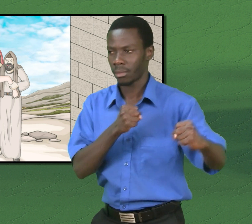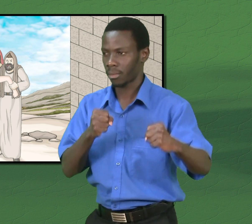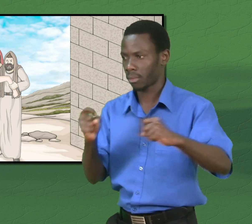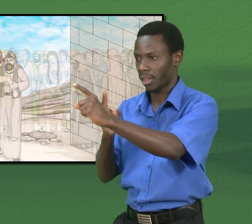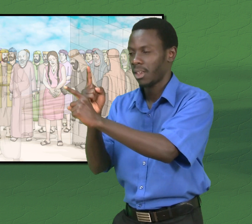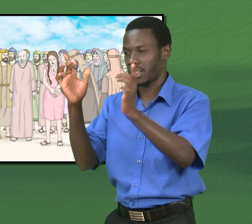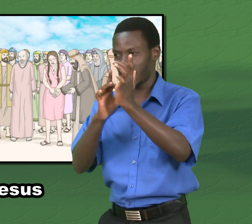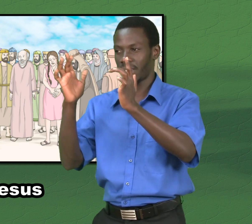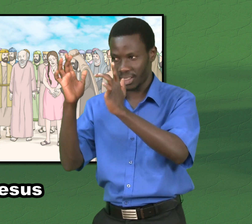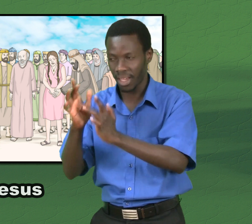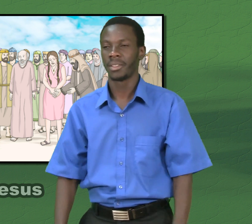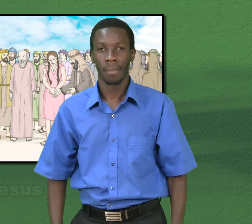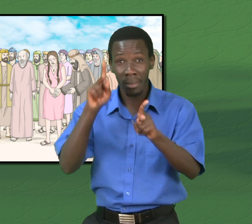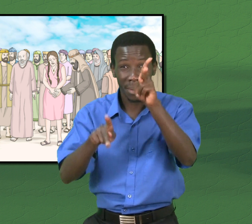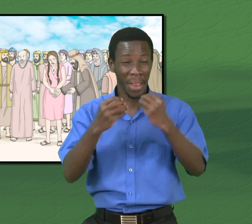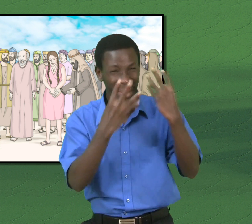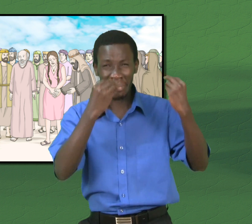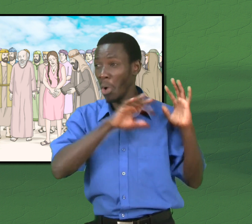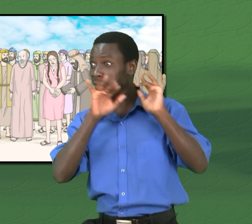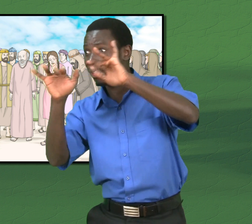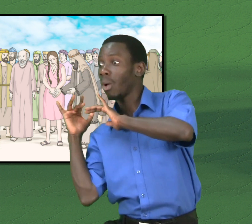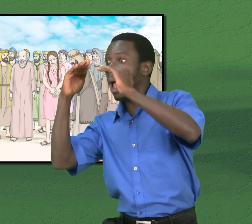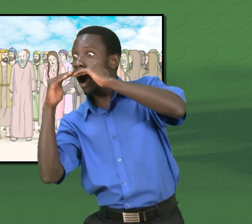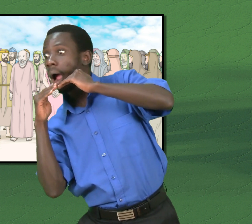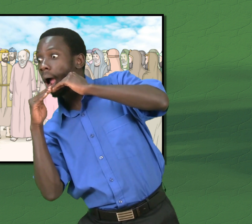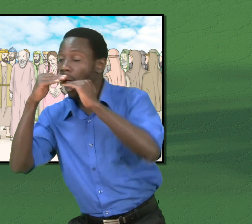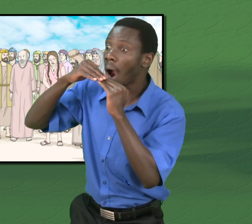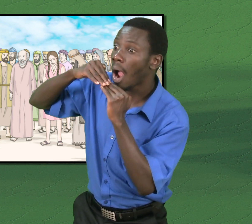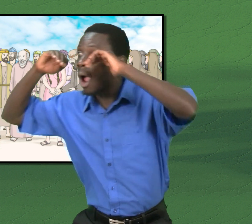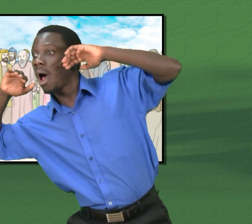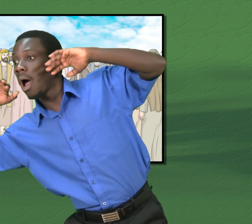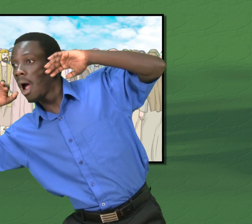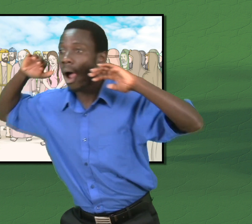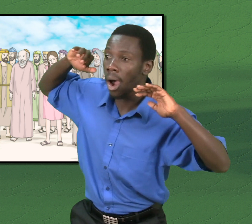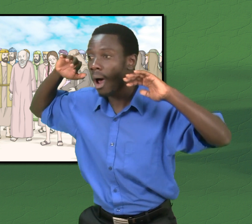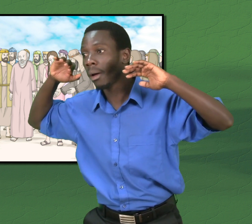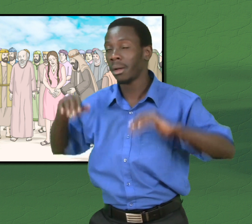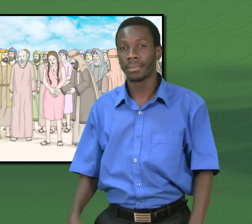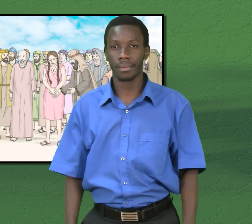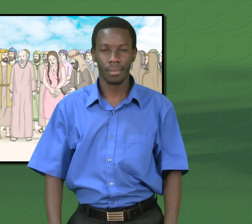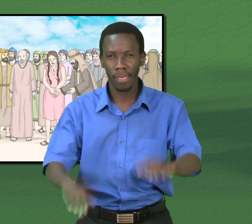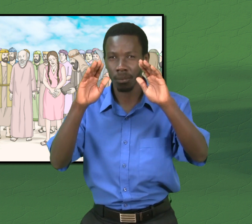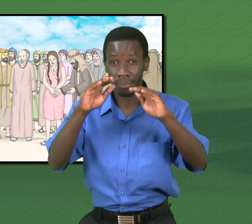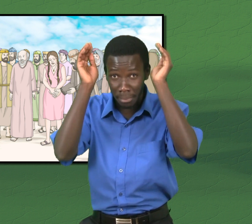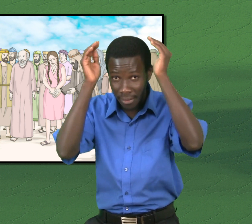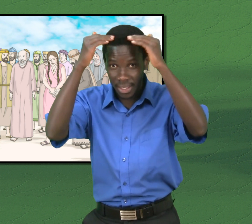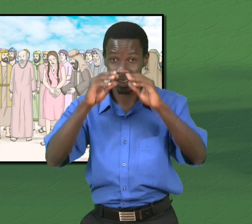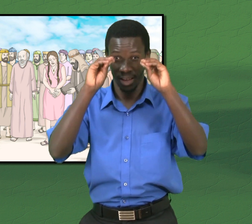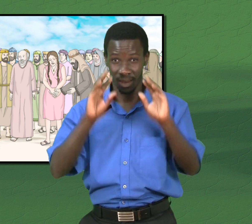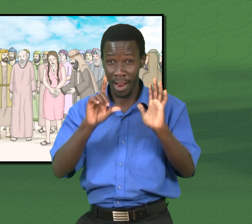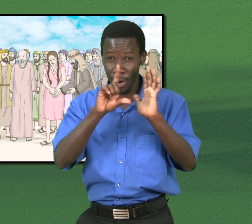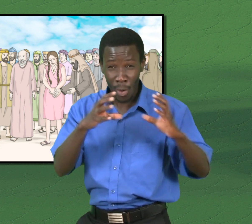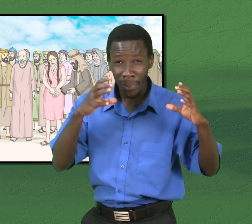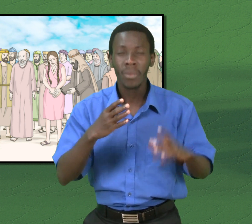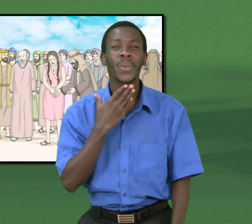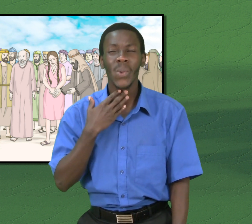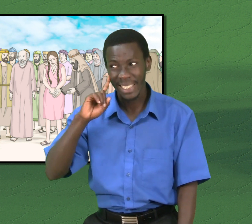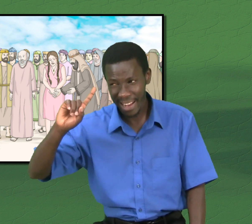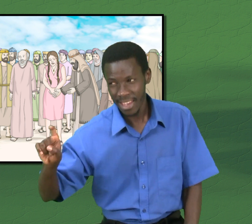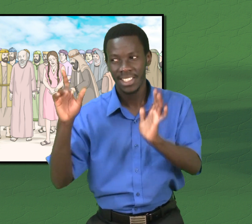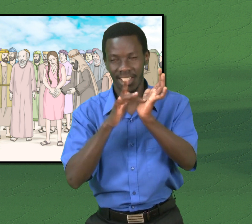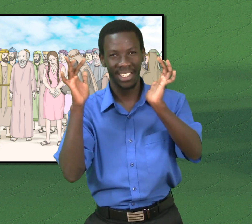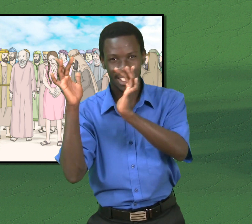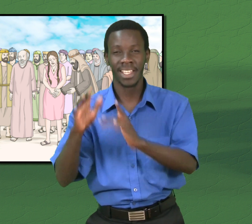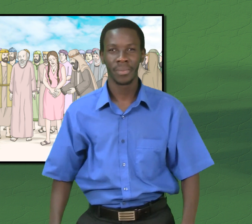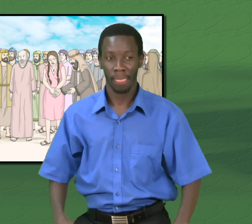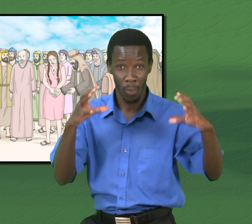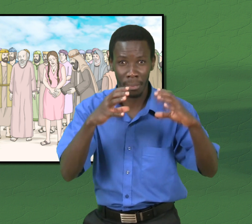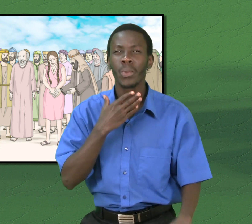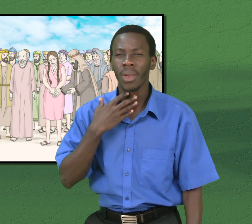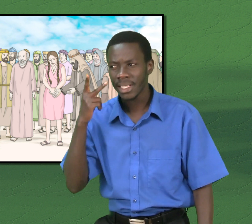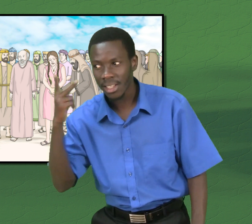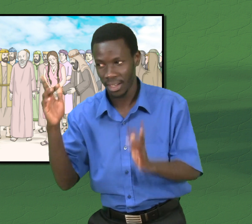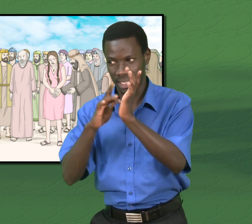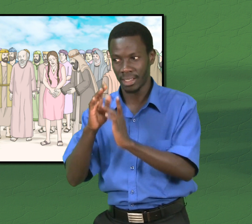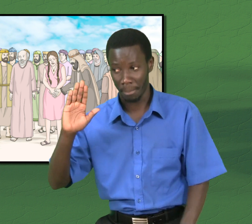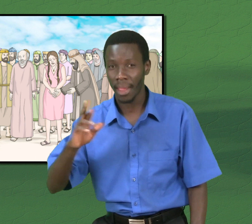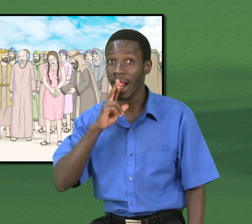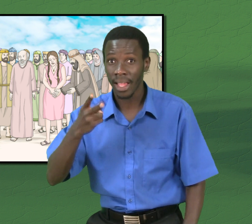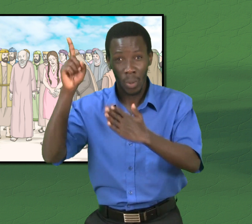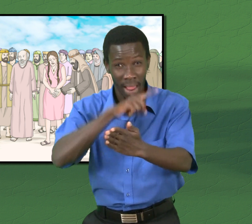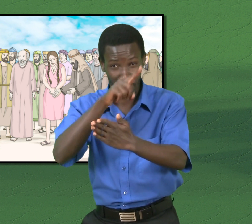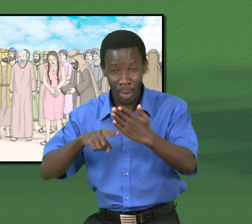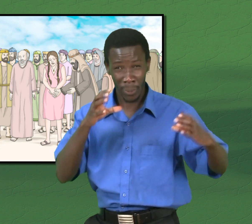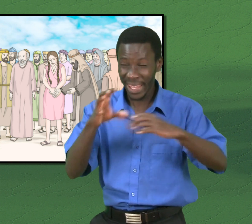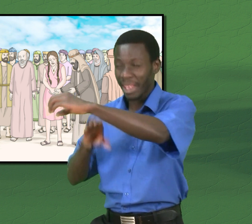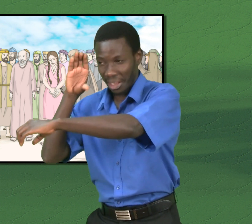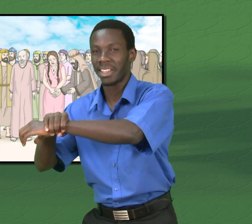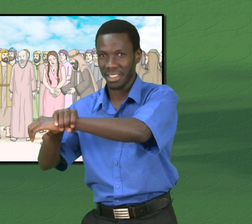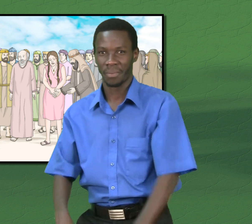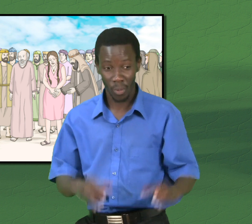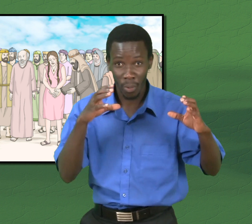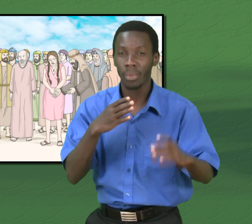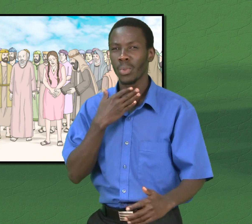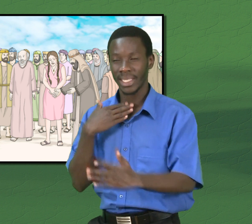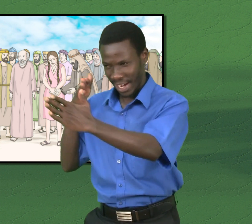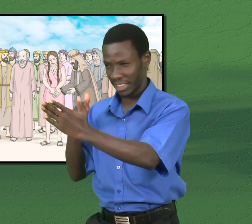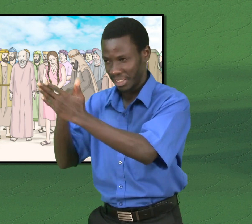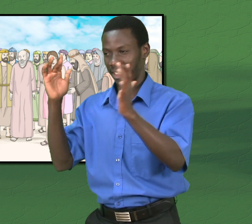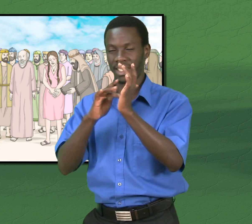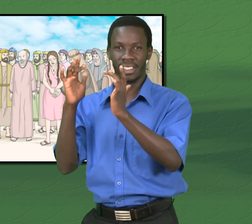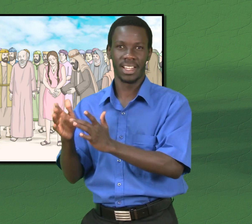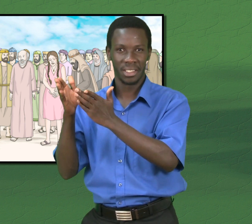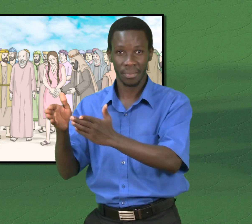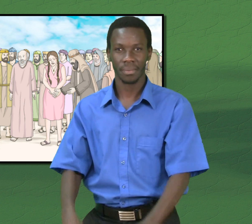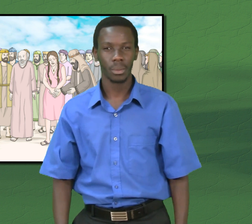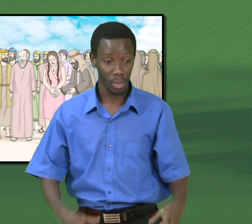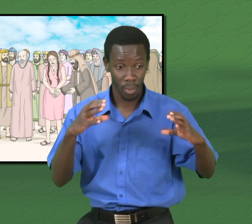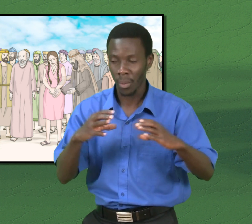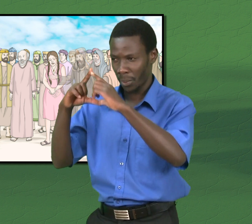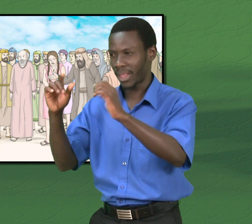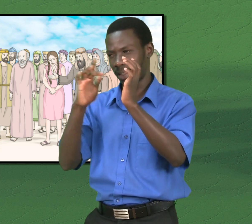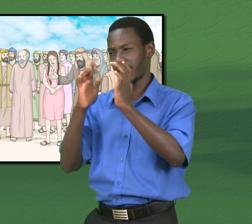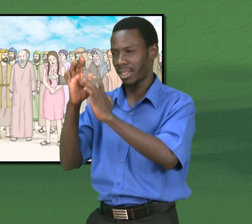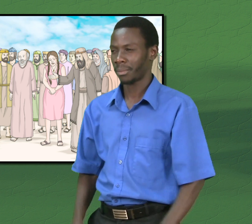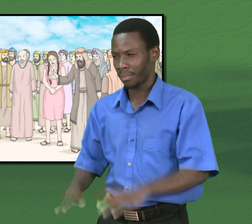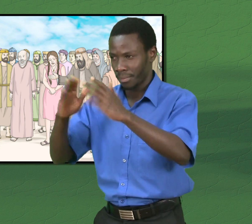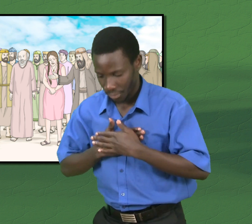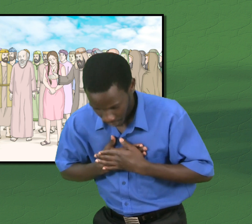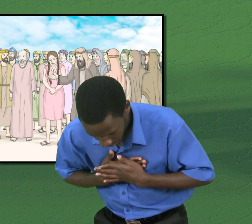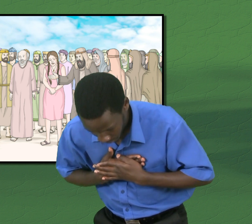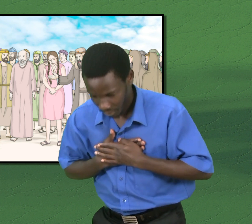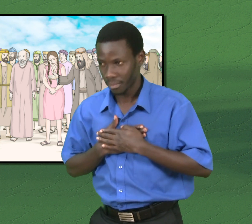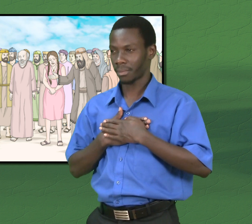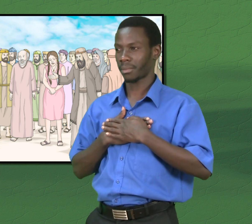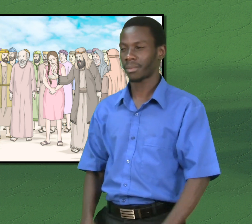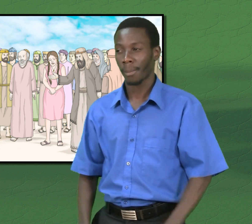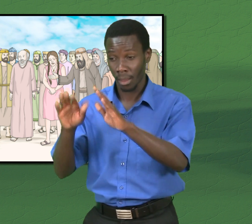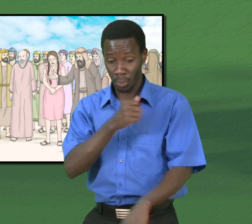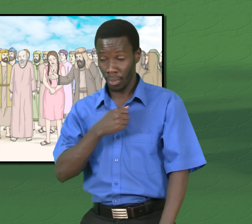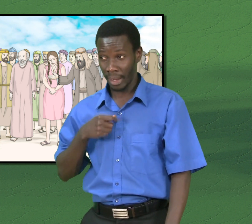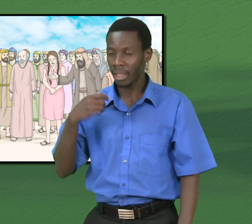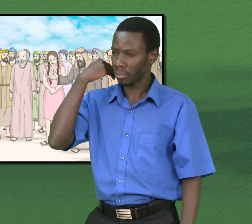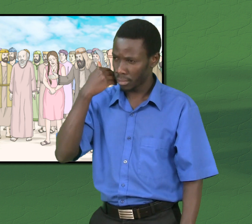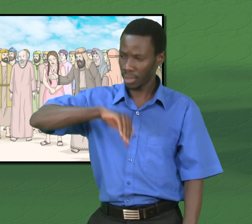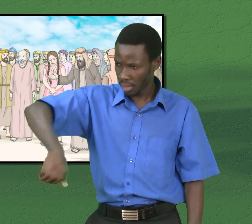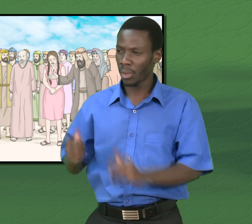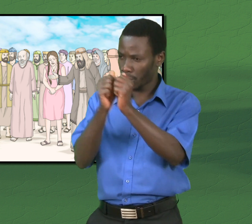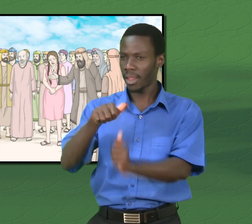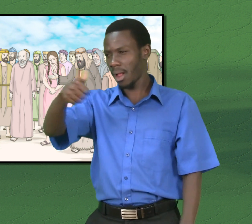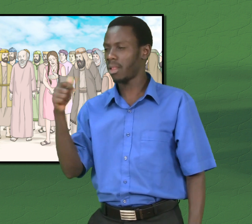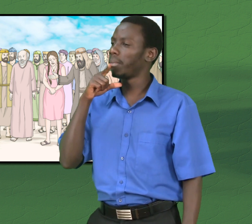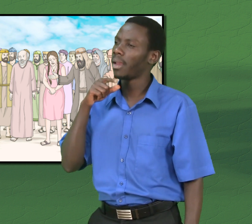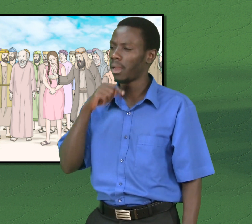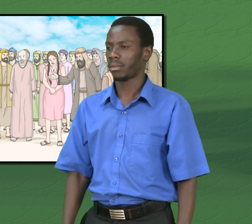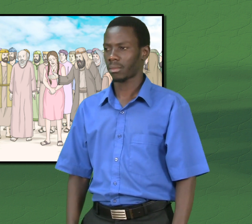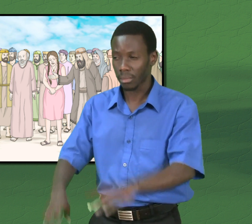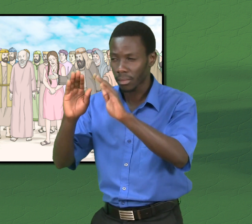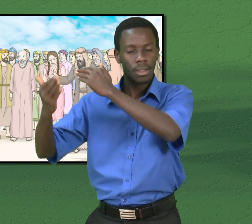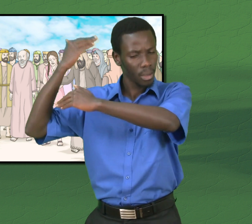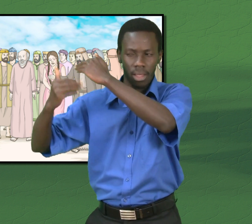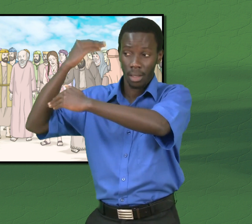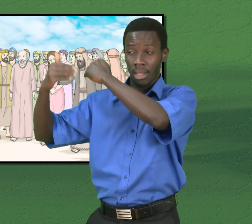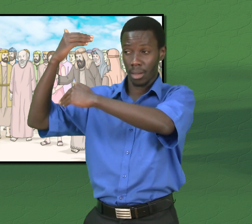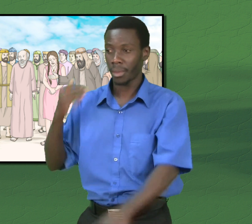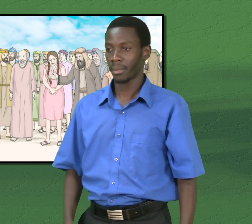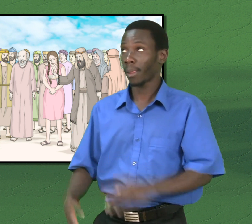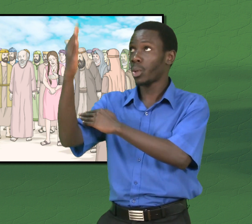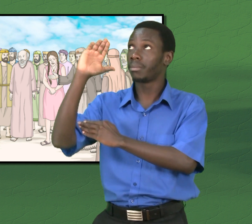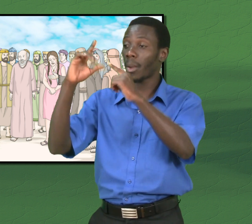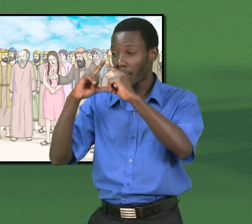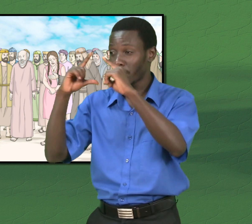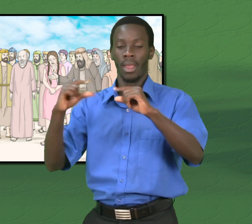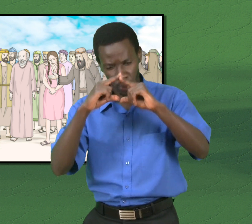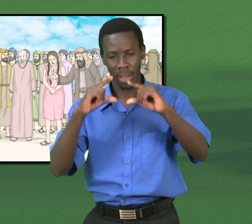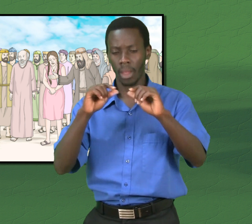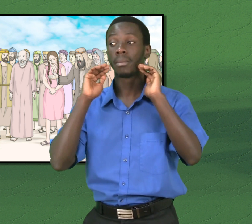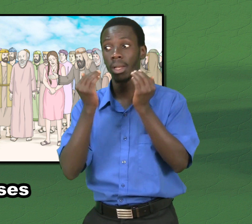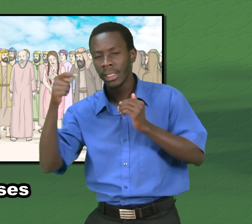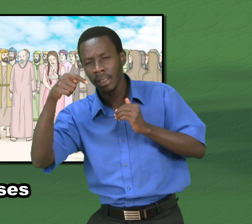They made her stand before them and said, “Teacher, this woman was caught in the act of adultery.